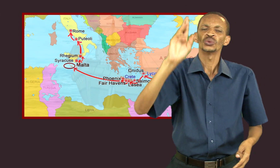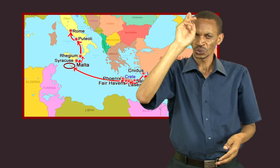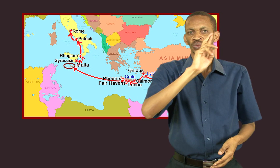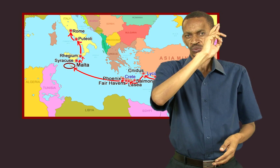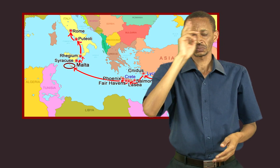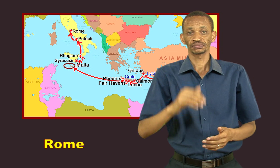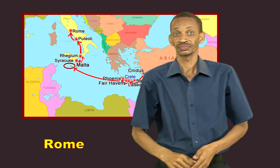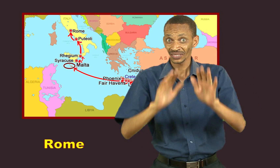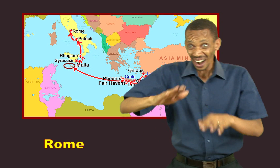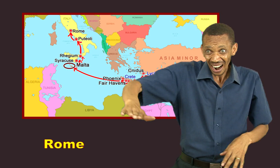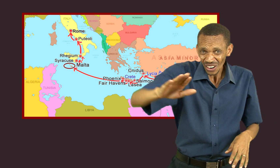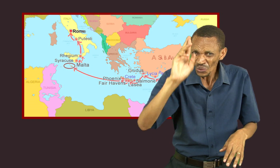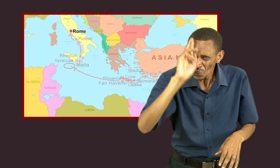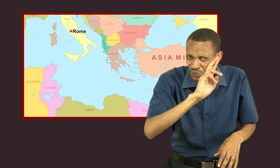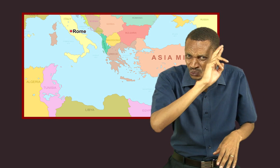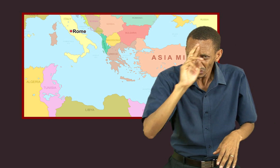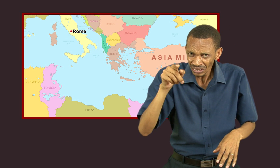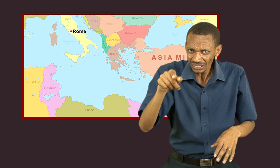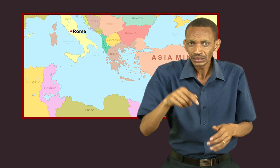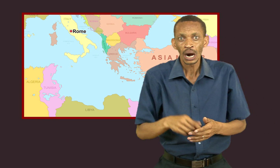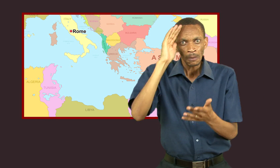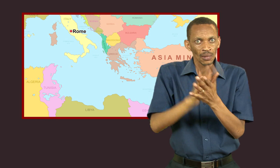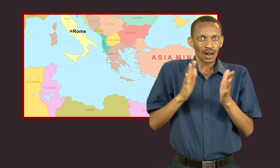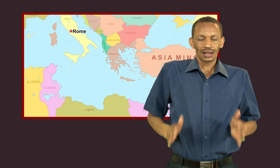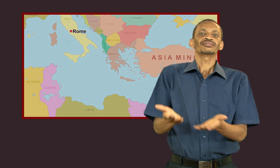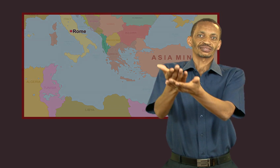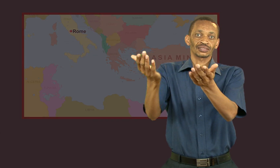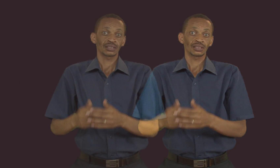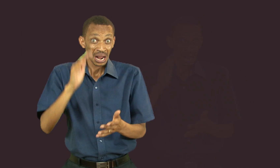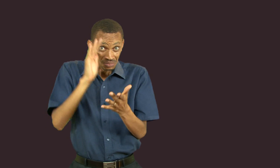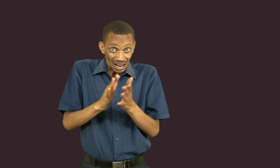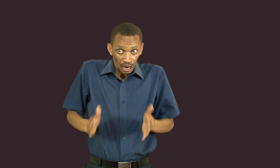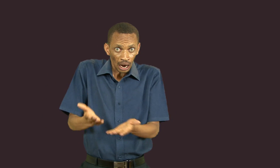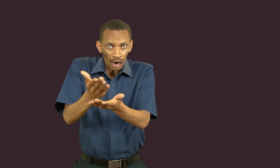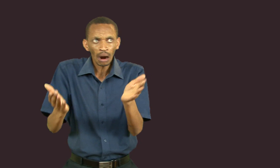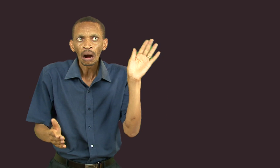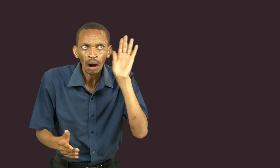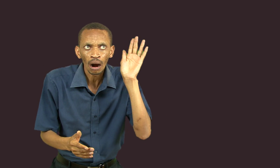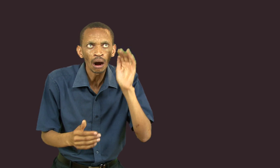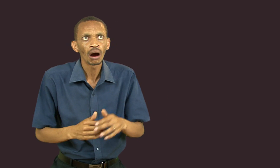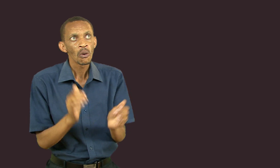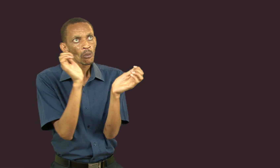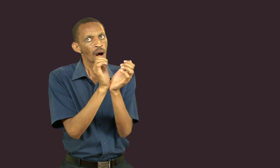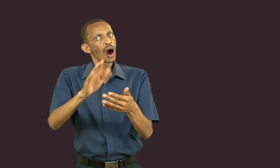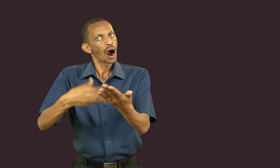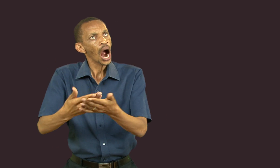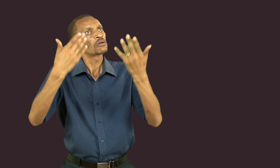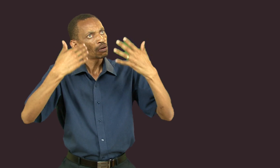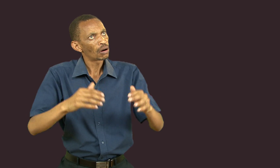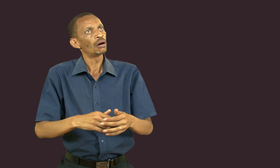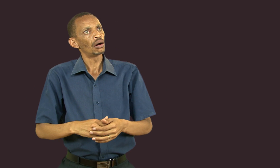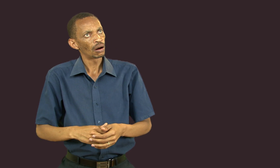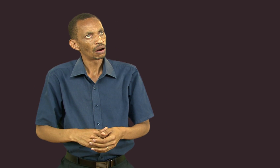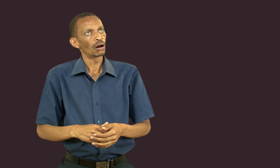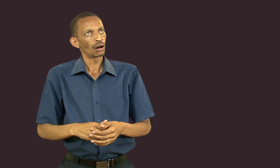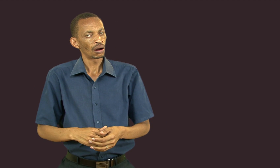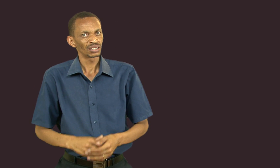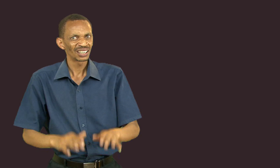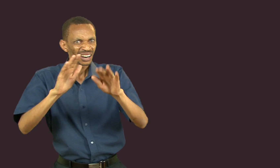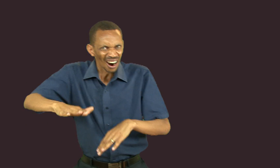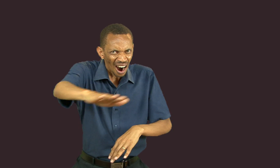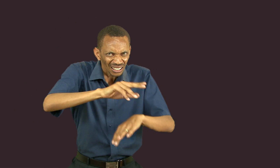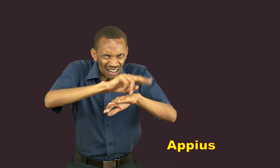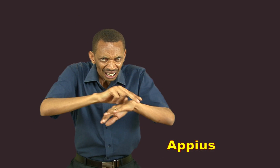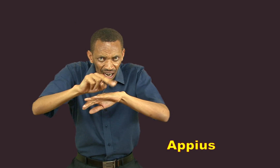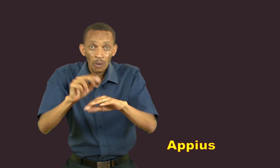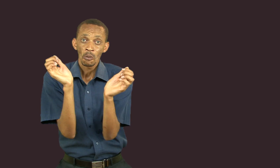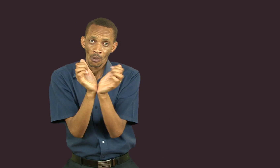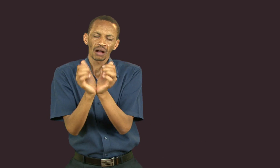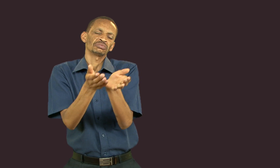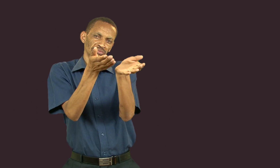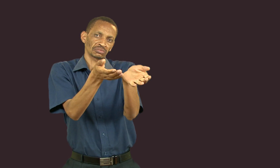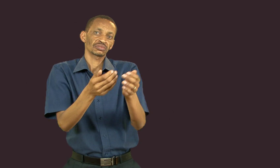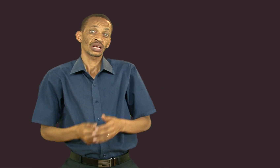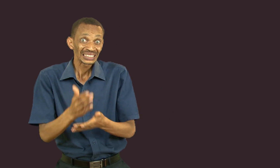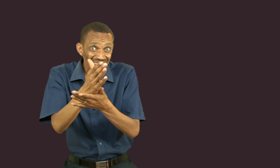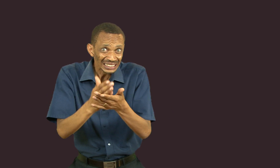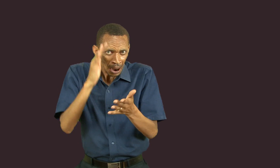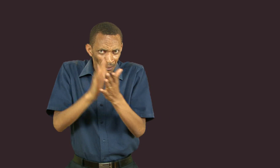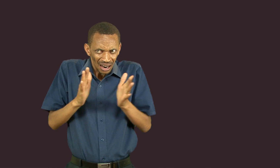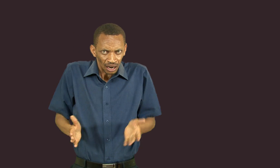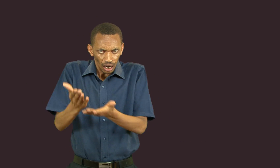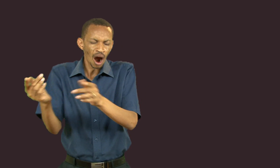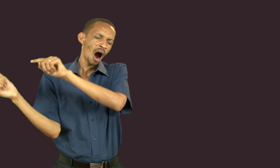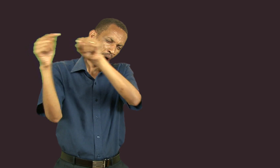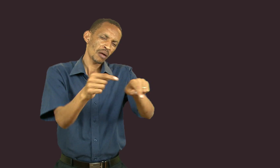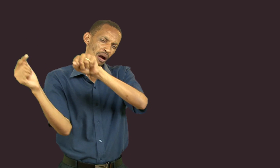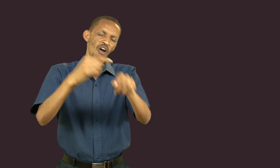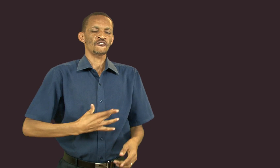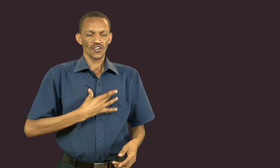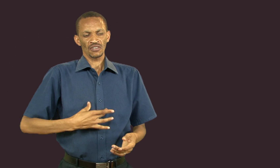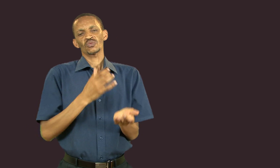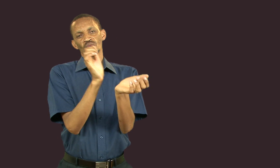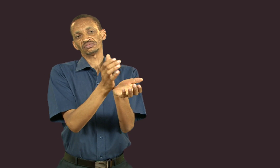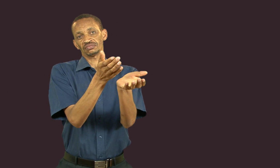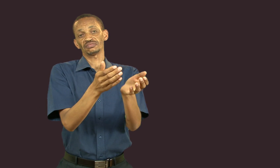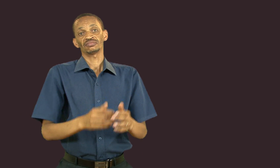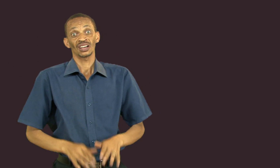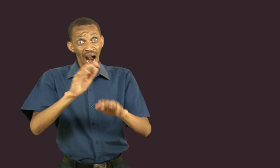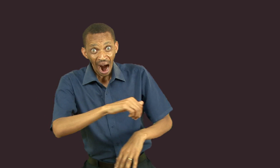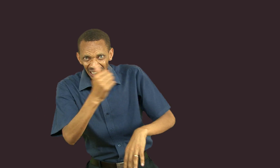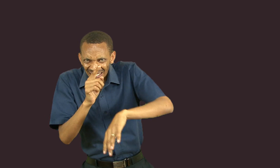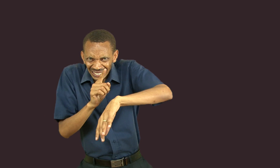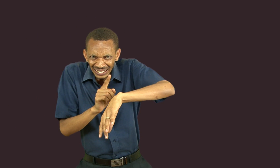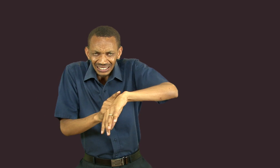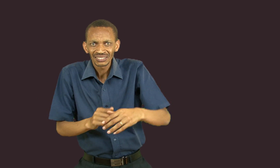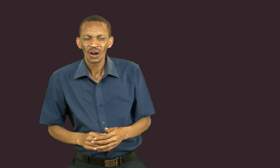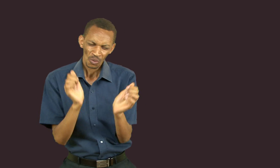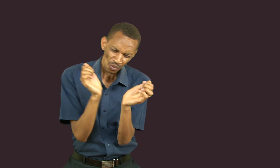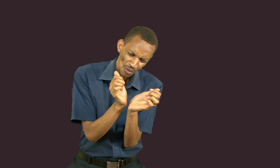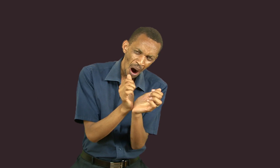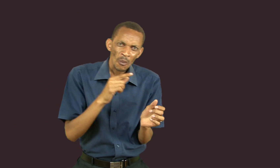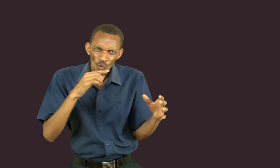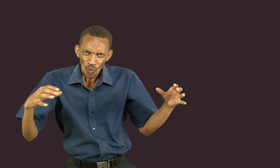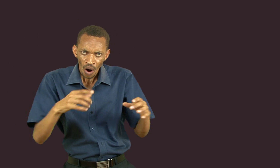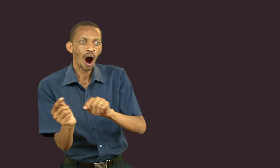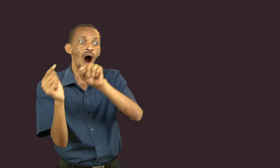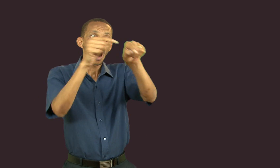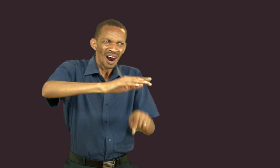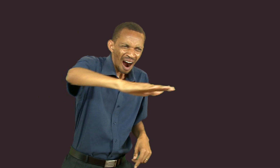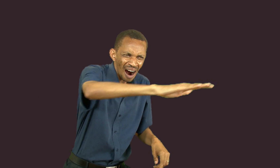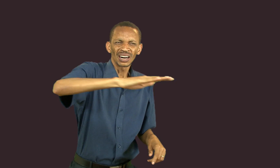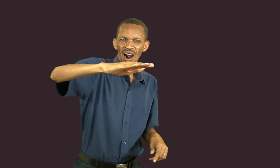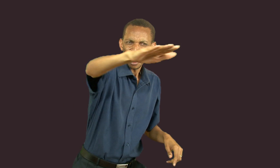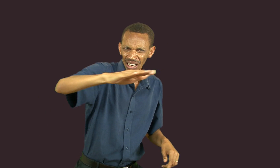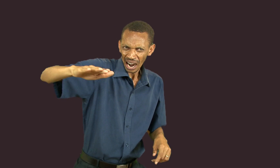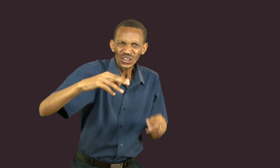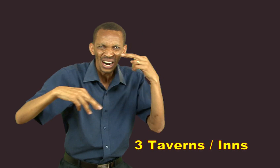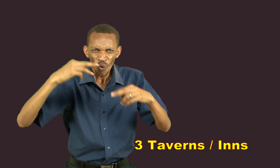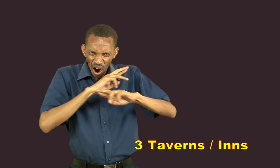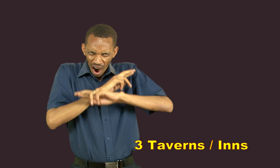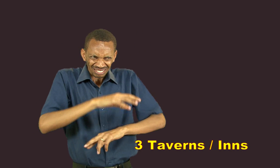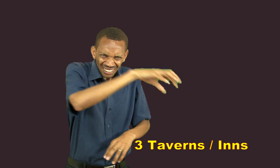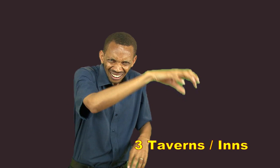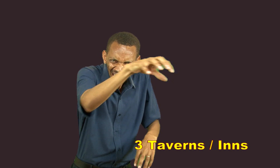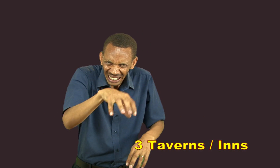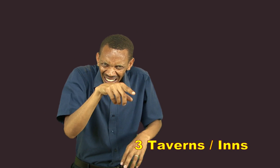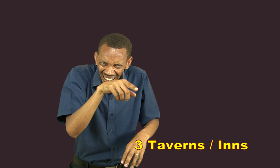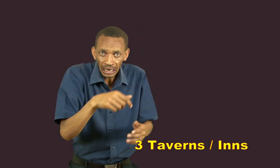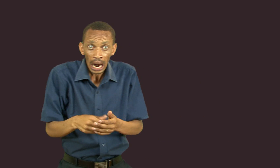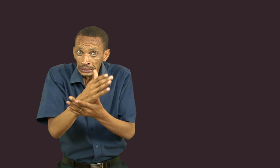The brothers there had heard about us and traveled as far as the Forum of Appius and the Three Taverns to meet us.